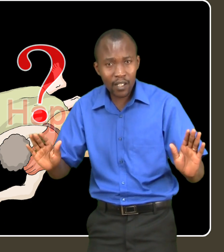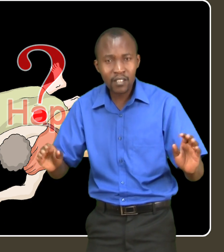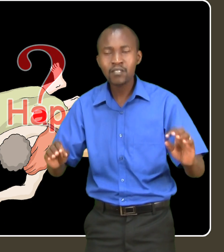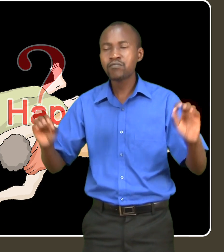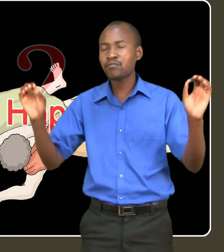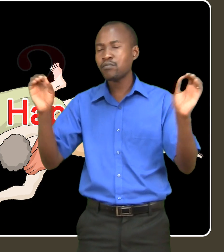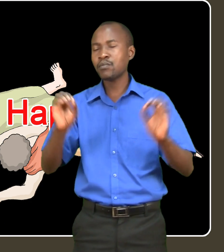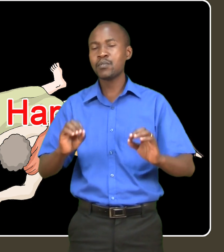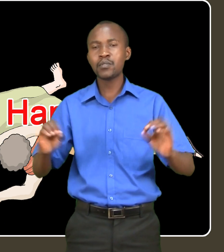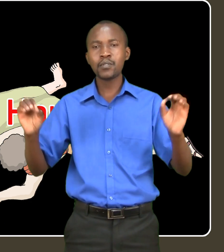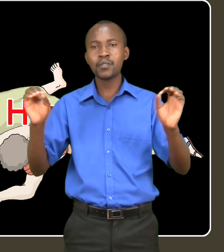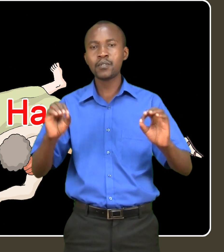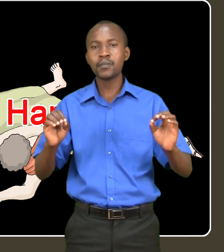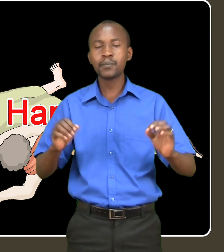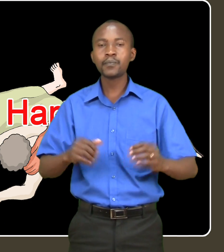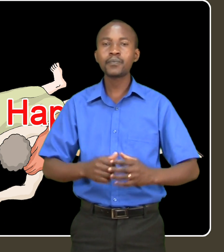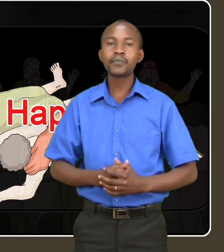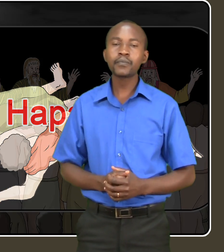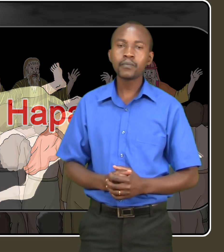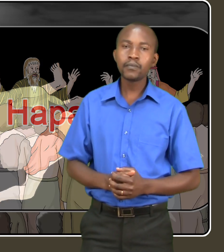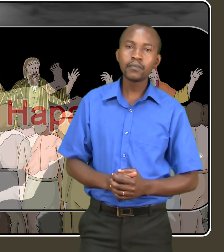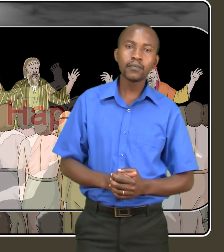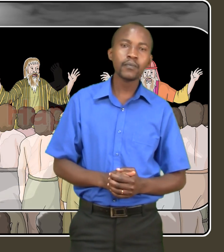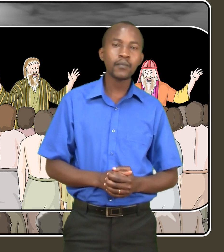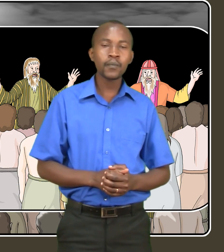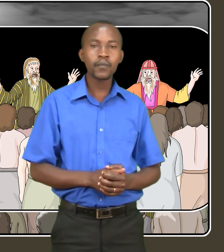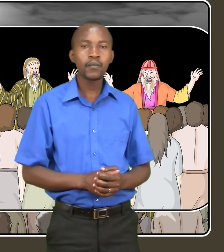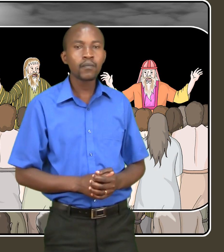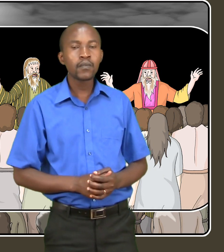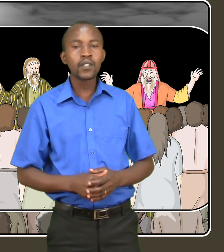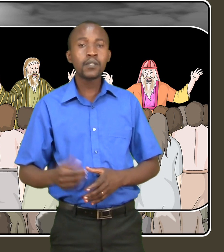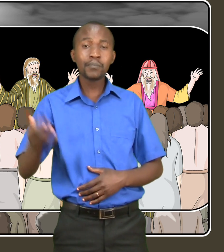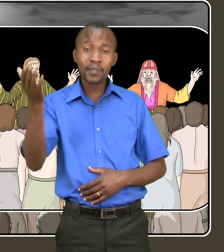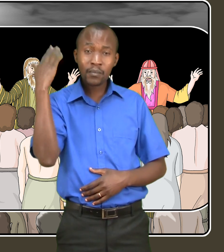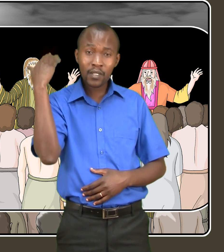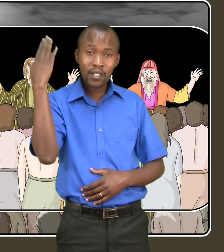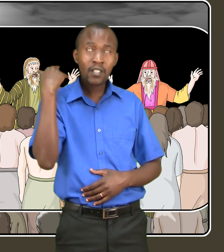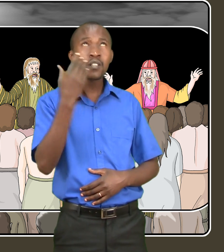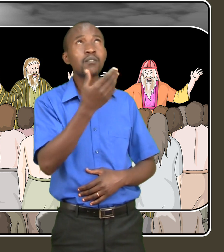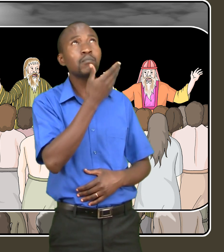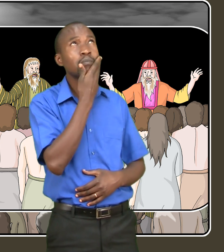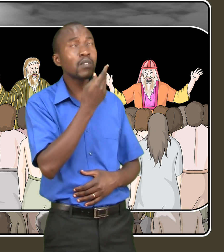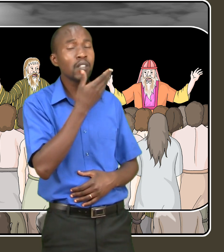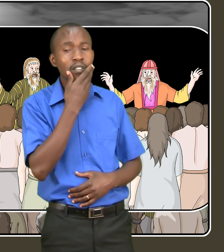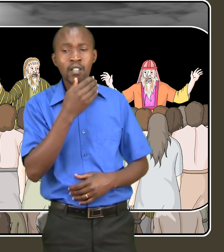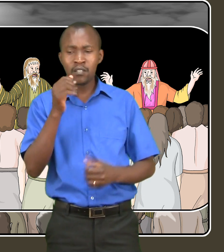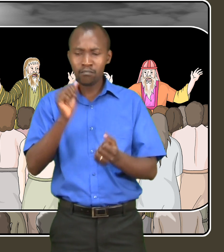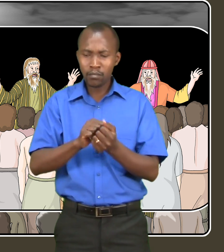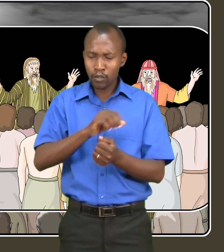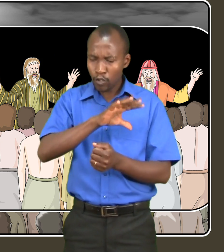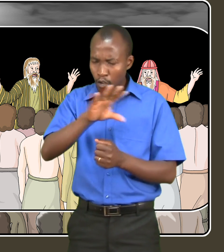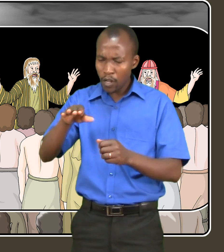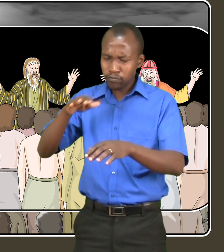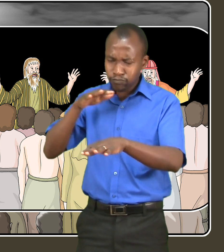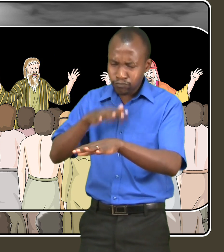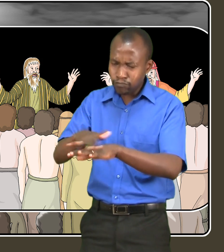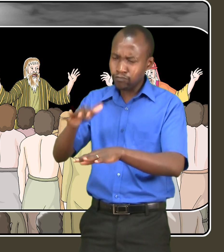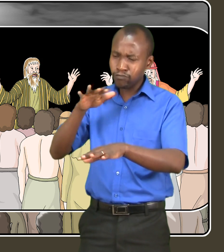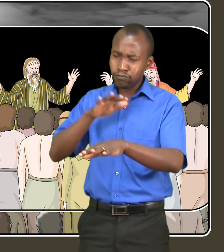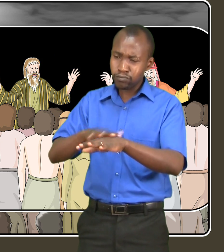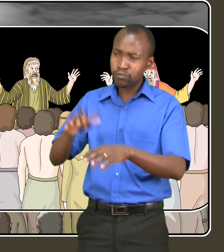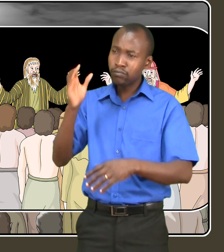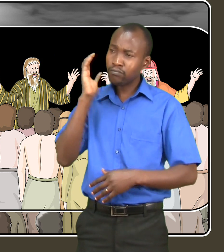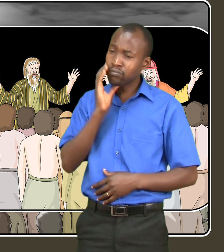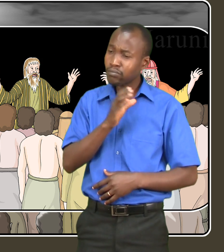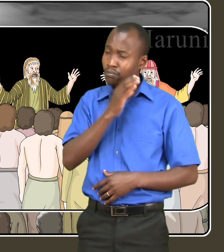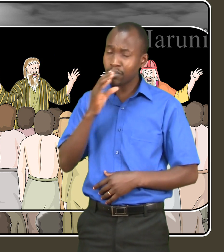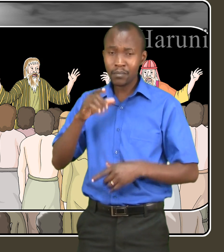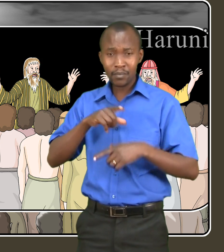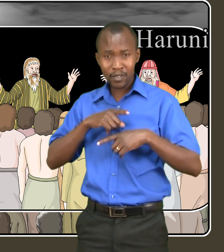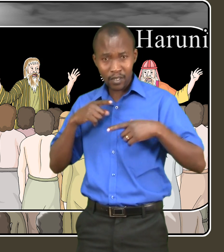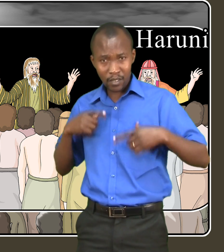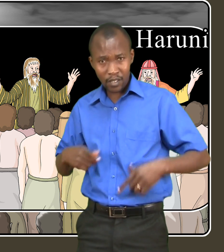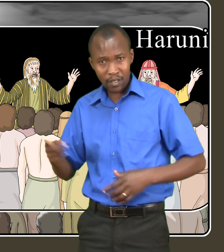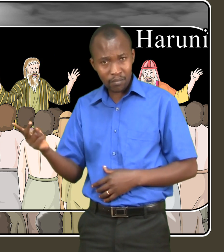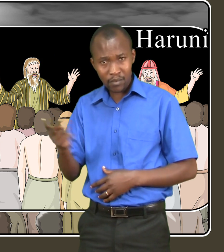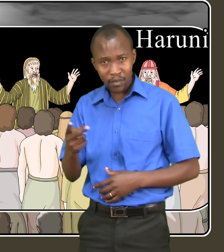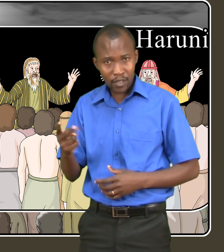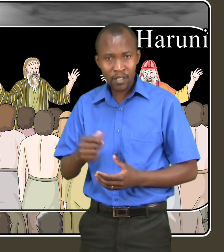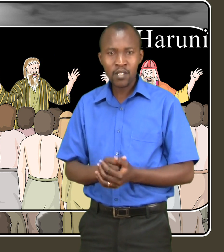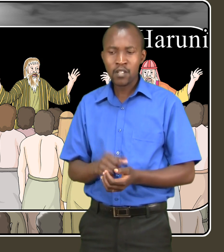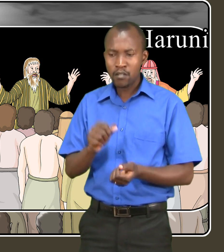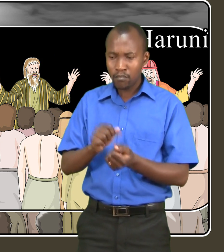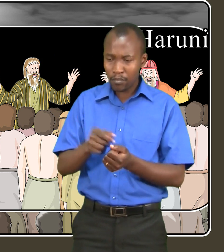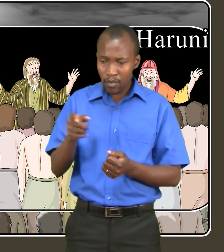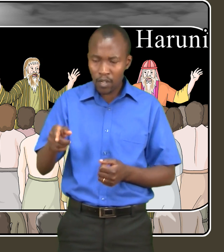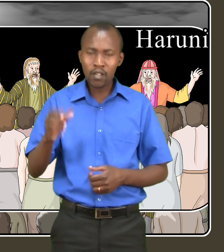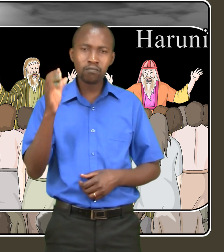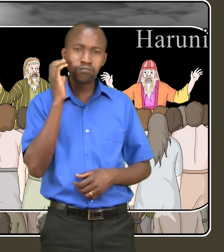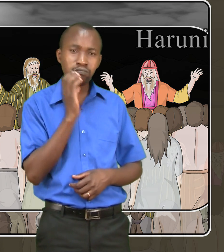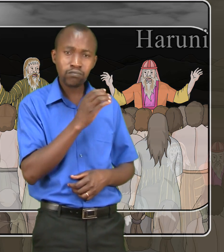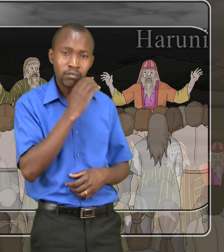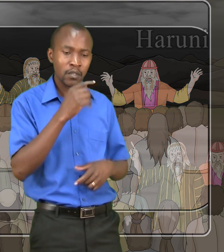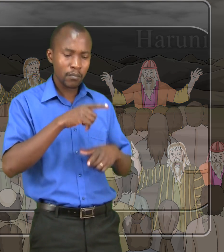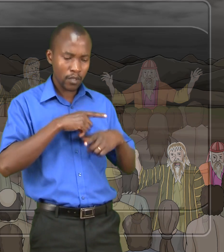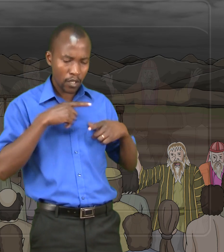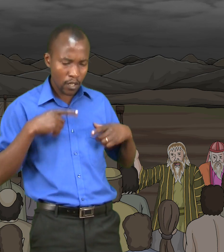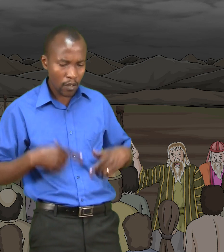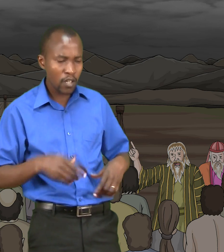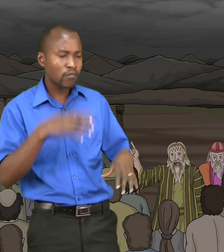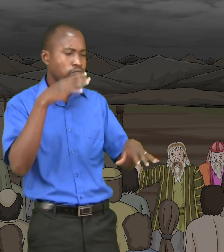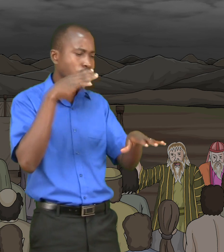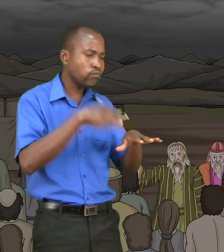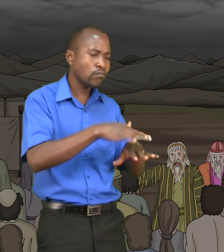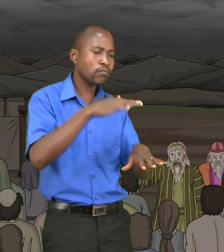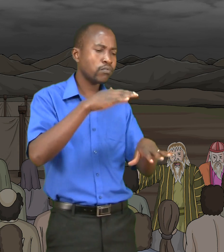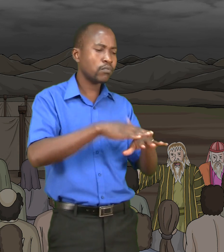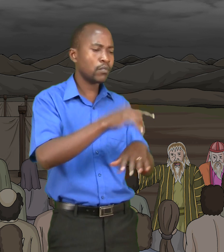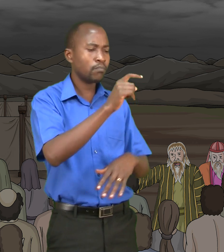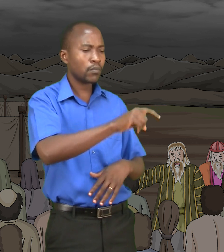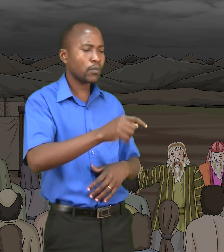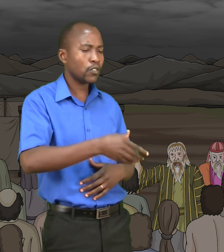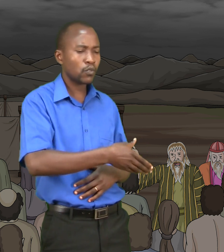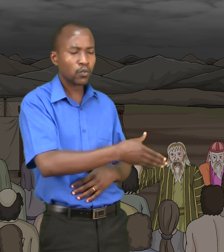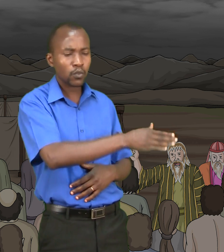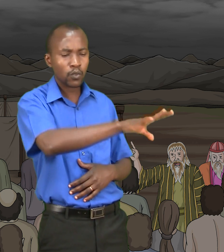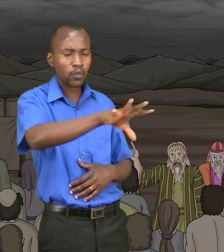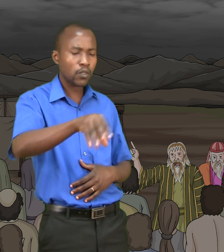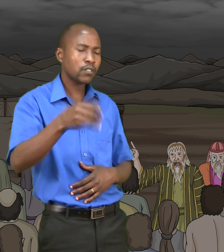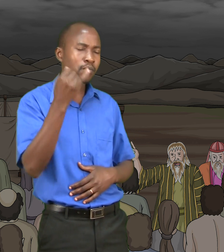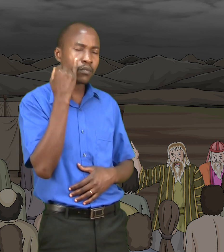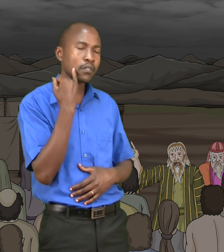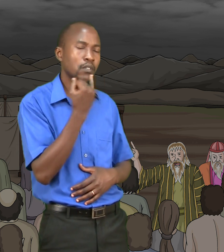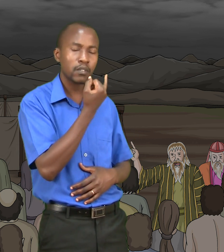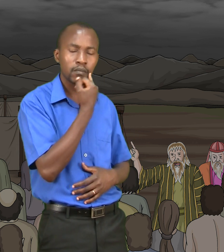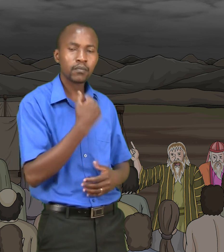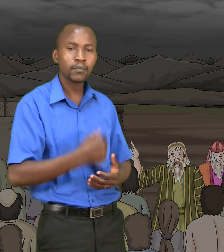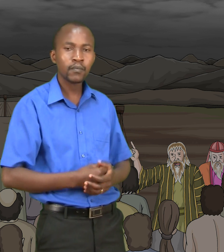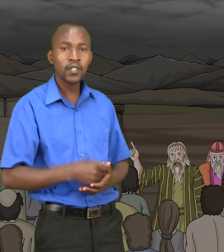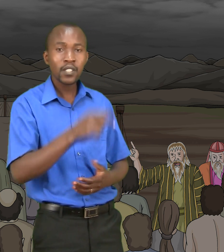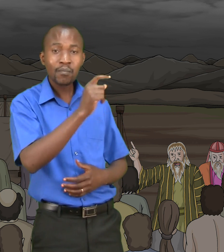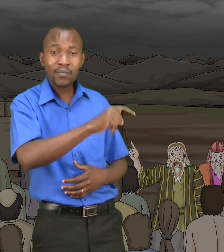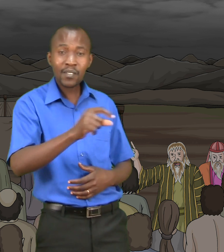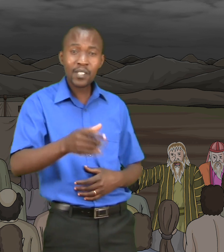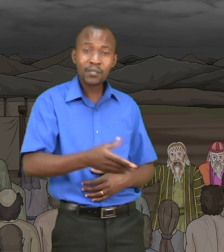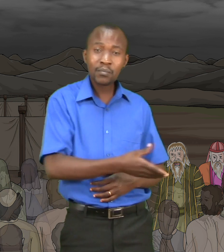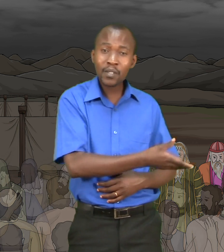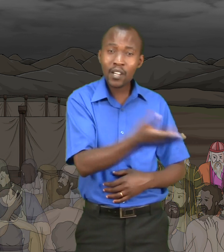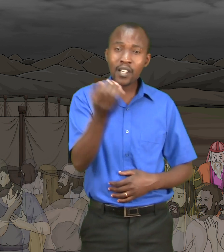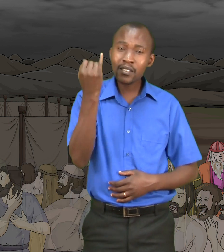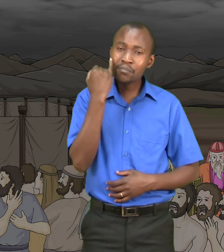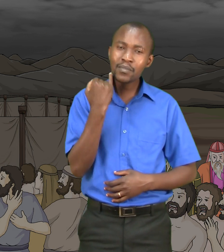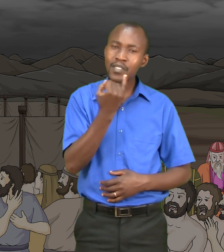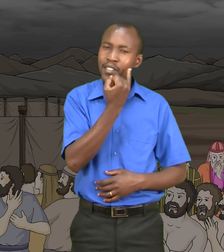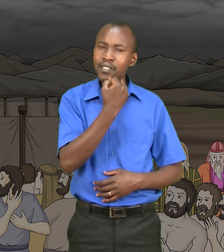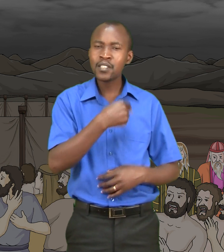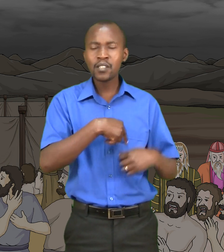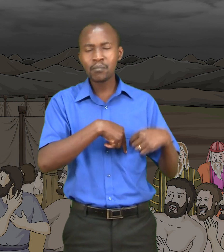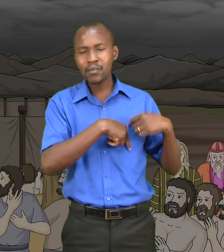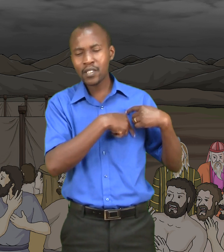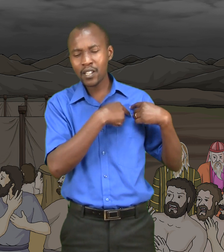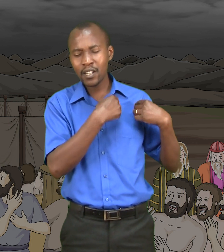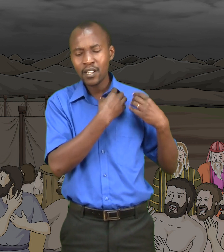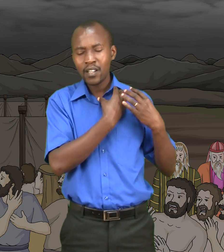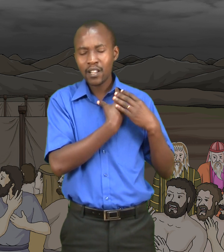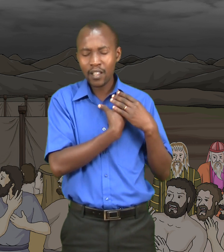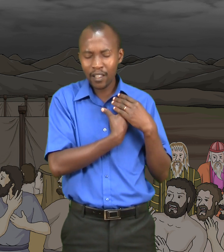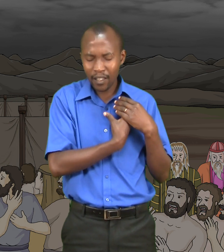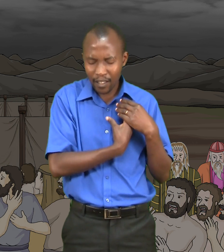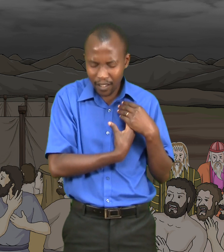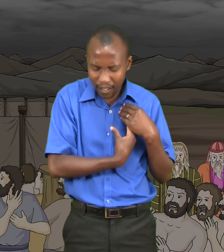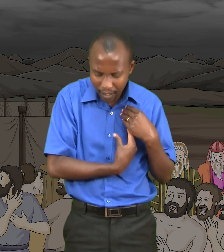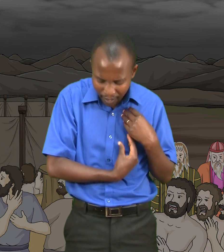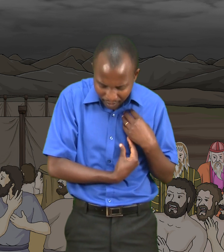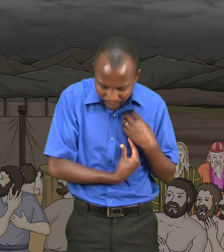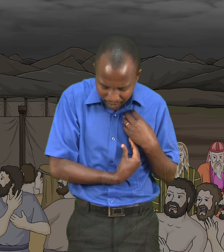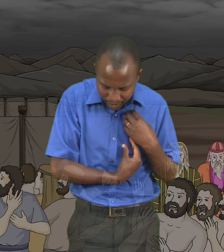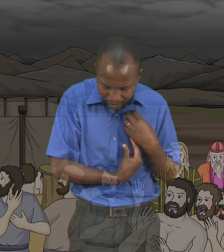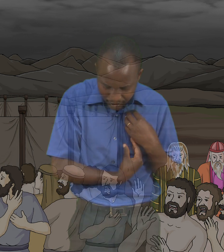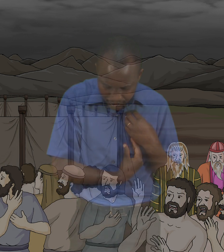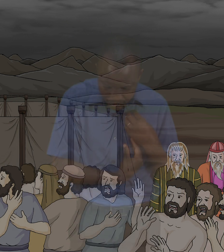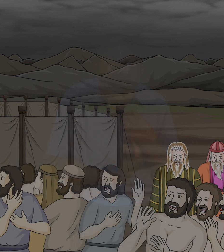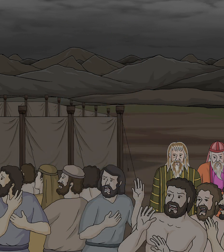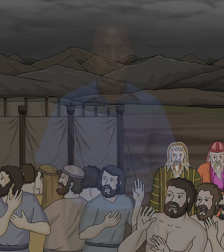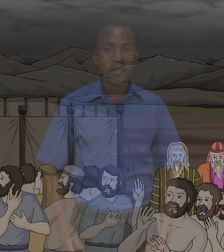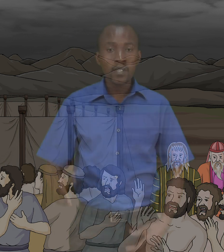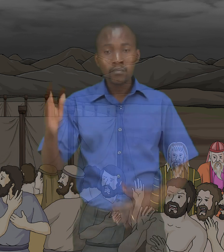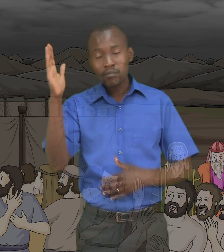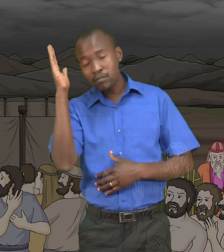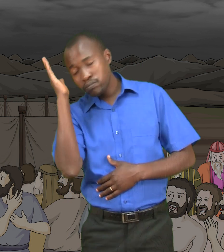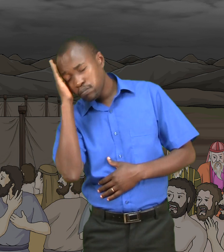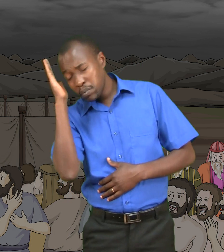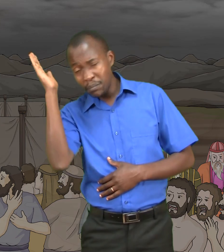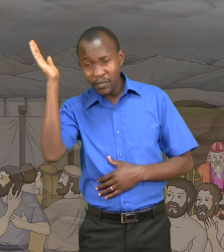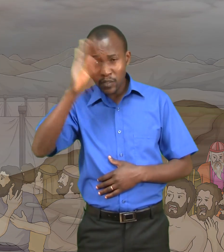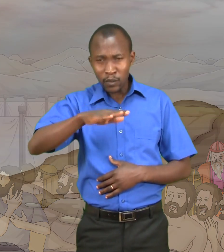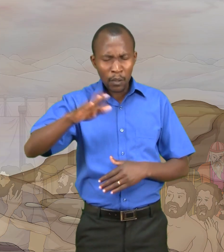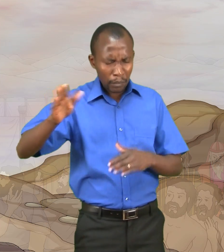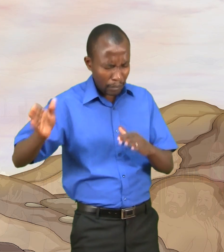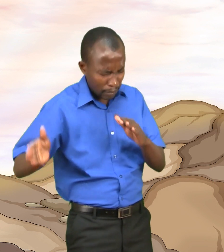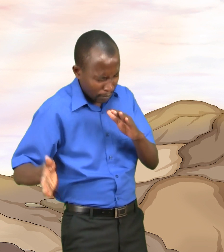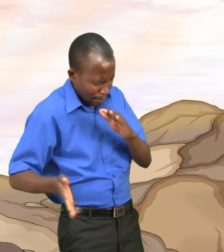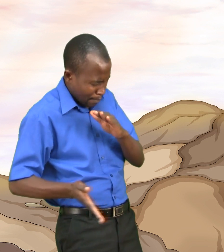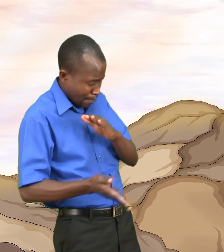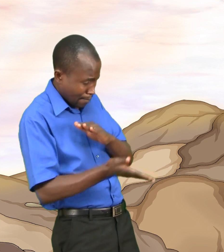And when Moses relayed these words to all the Israelites, the people mourned bitterly.